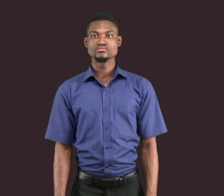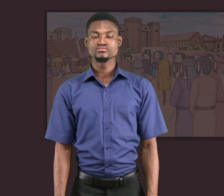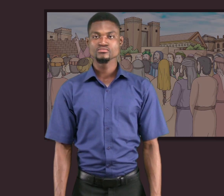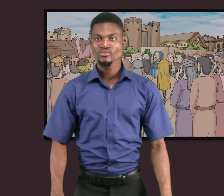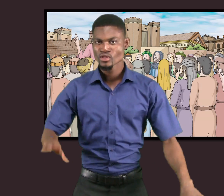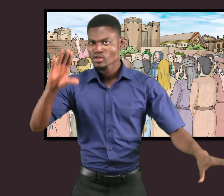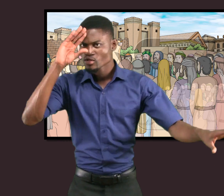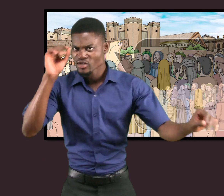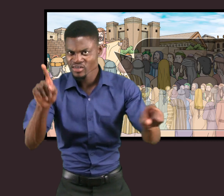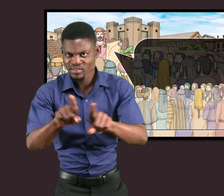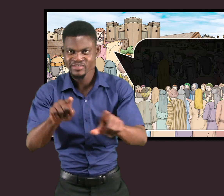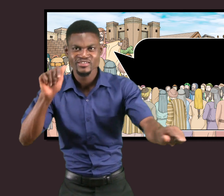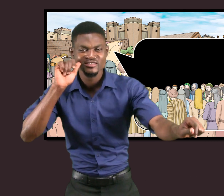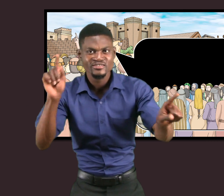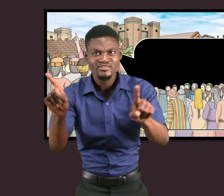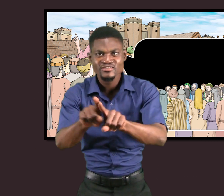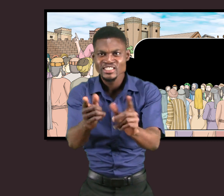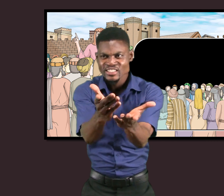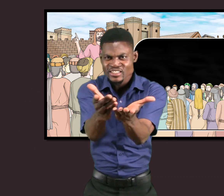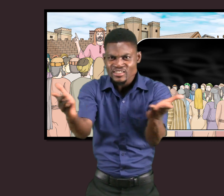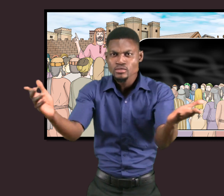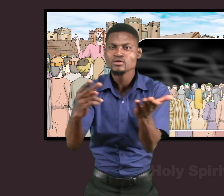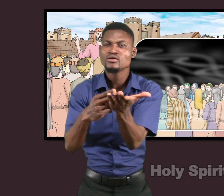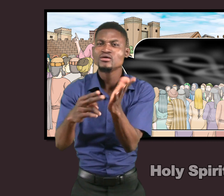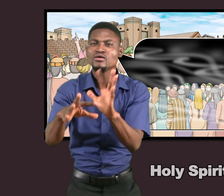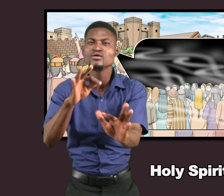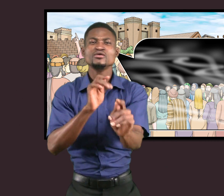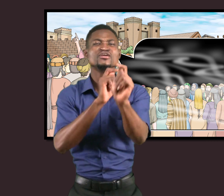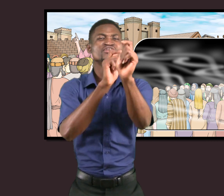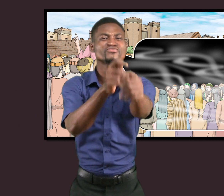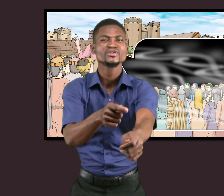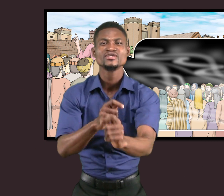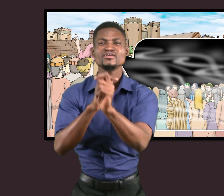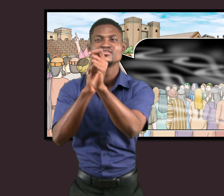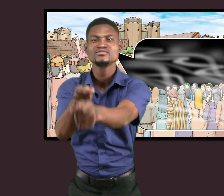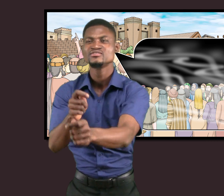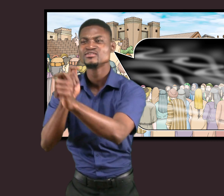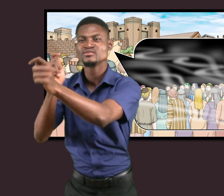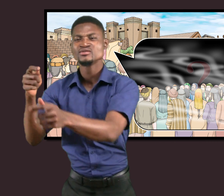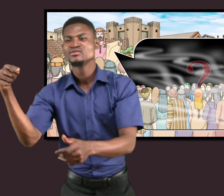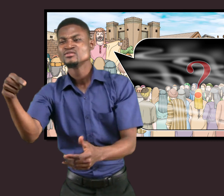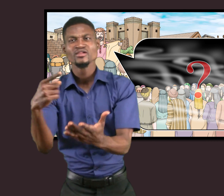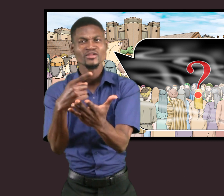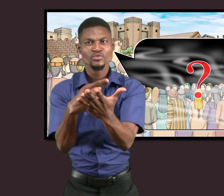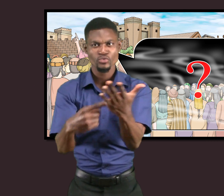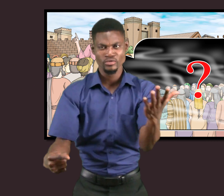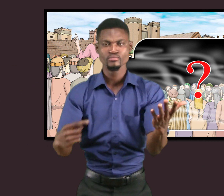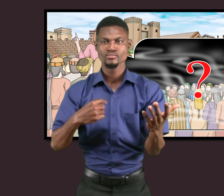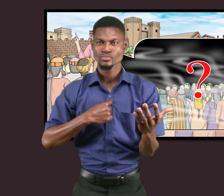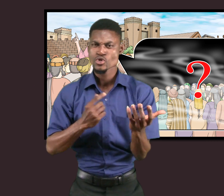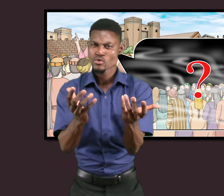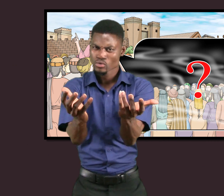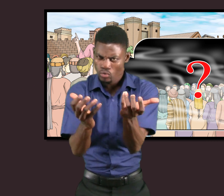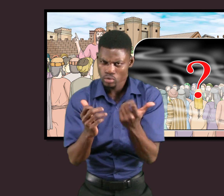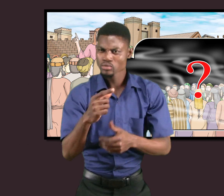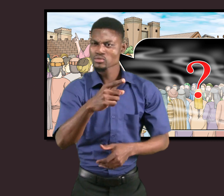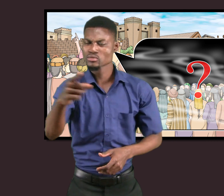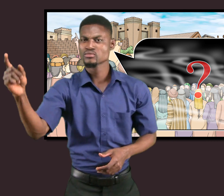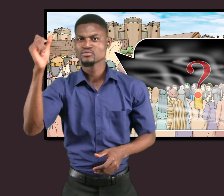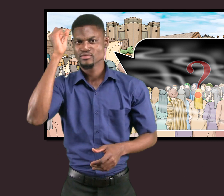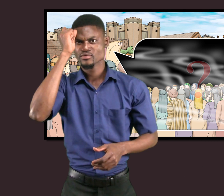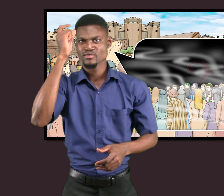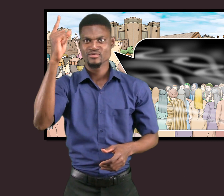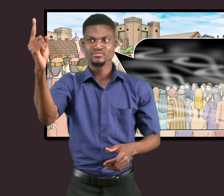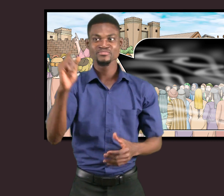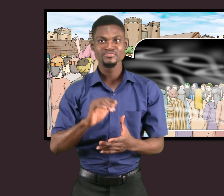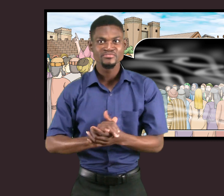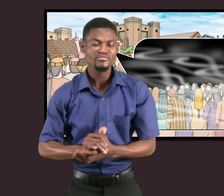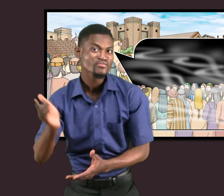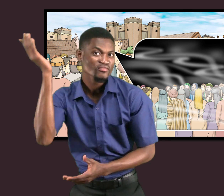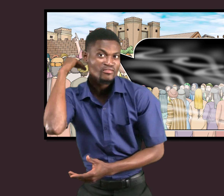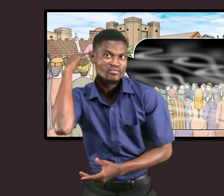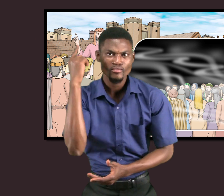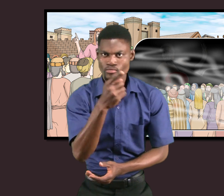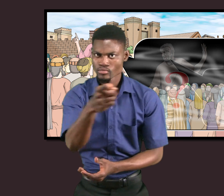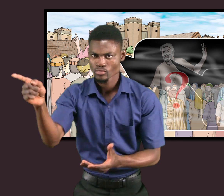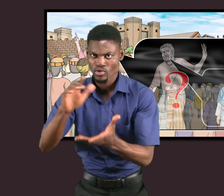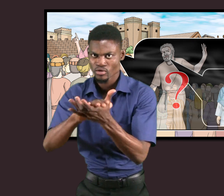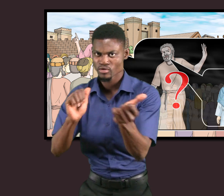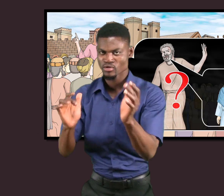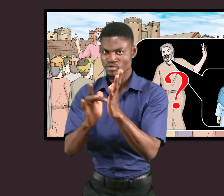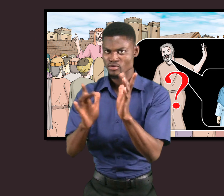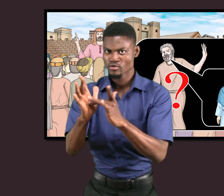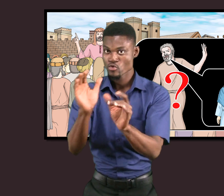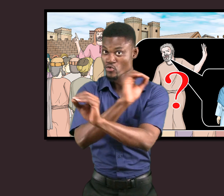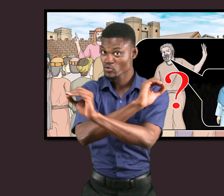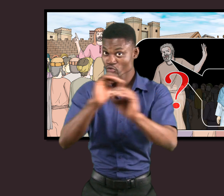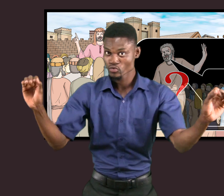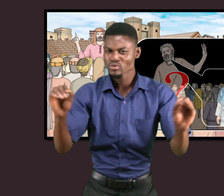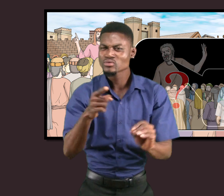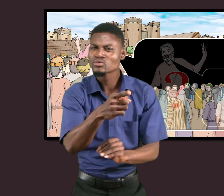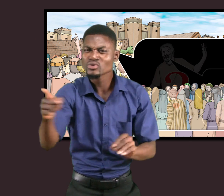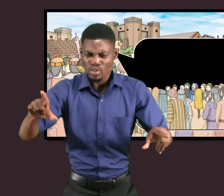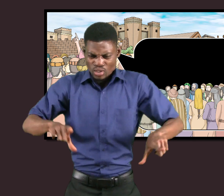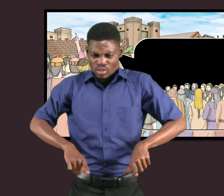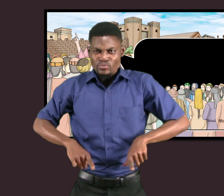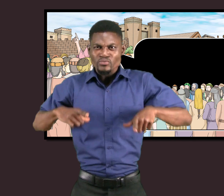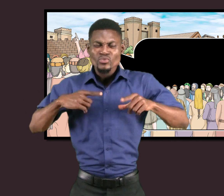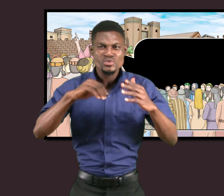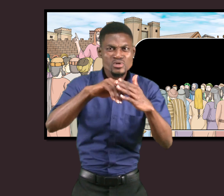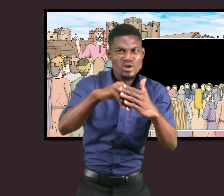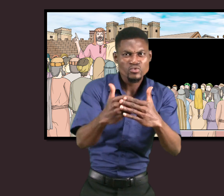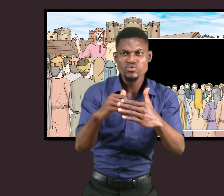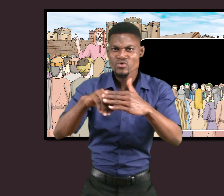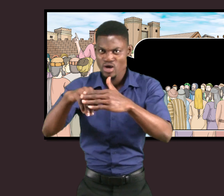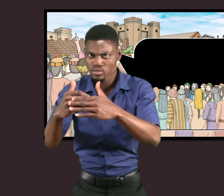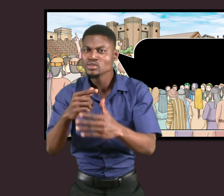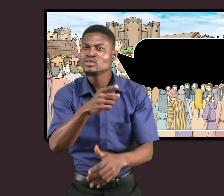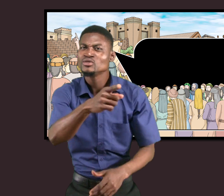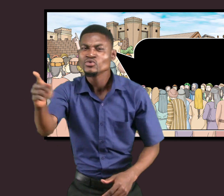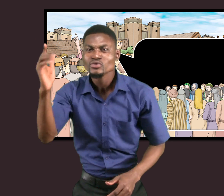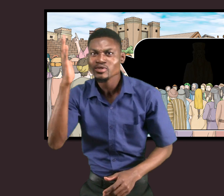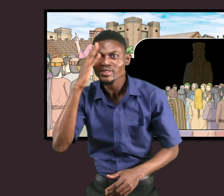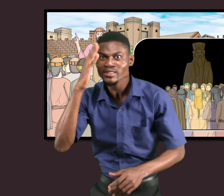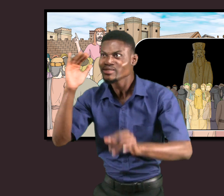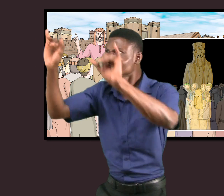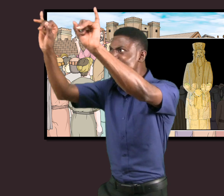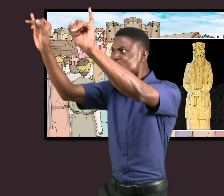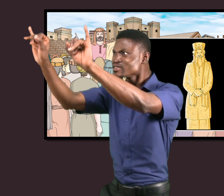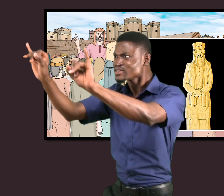Now about spiritual gifts, brothers, I do not want you to be uninformed.